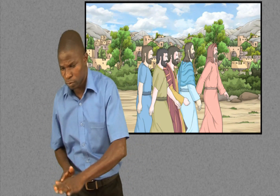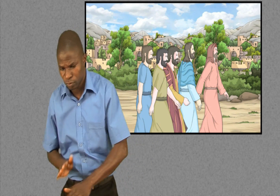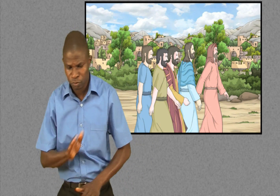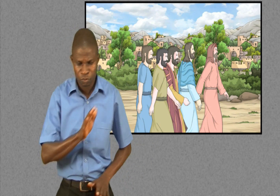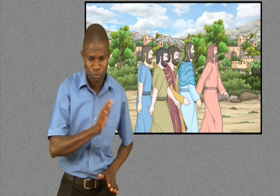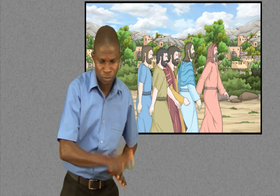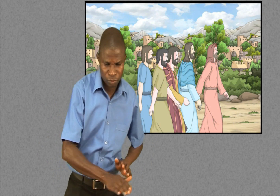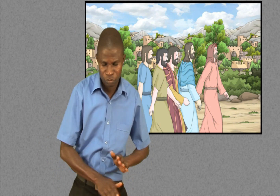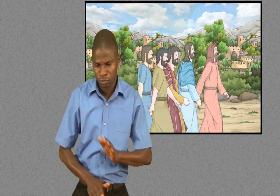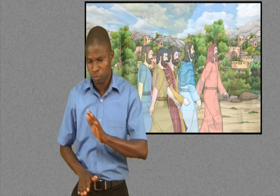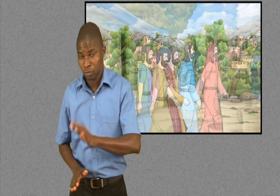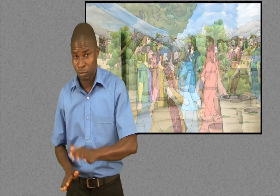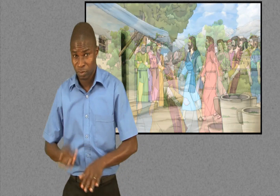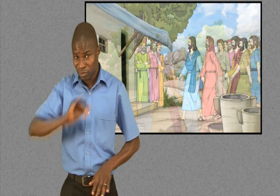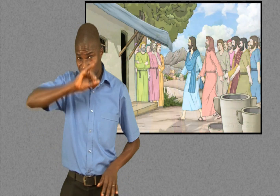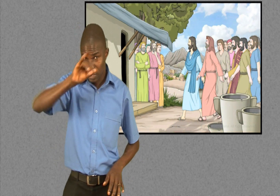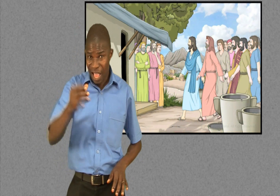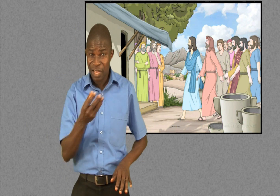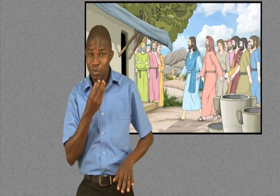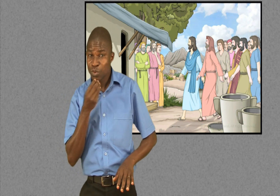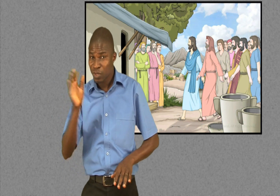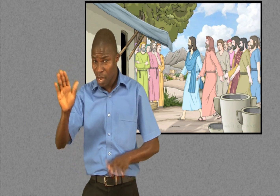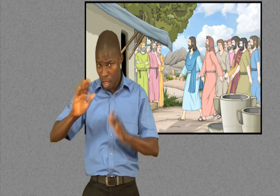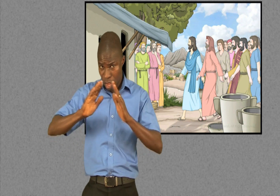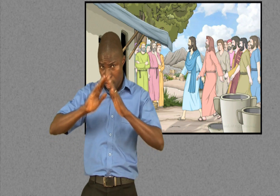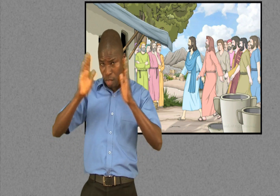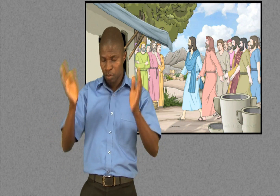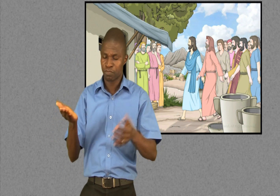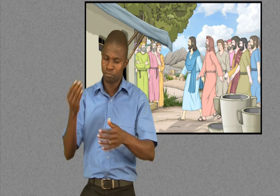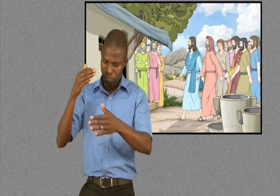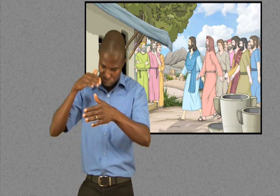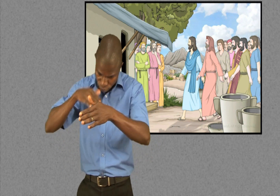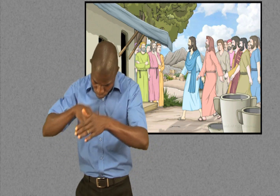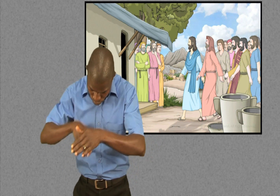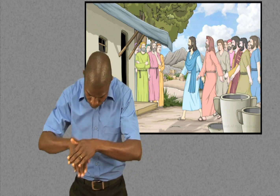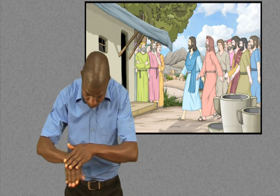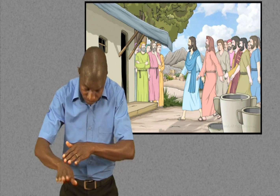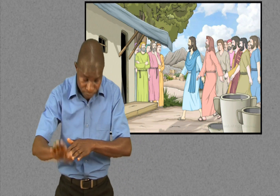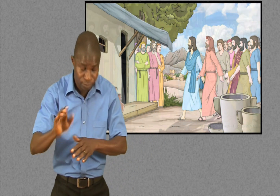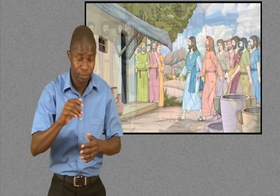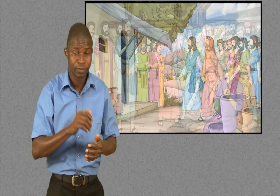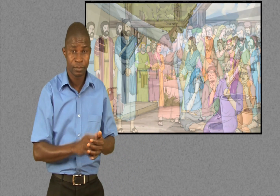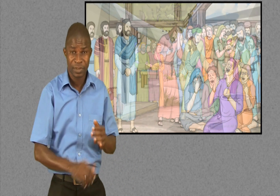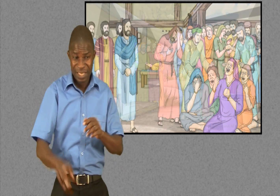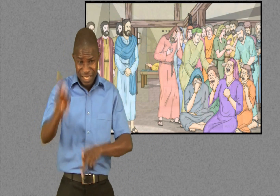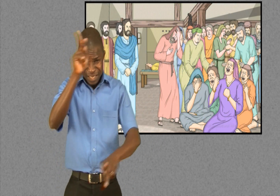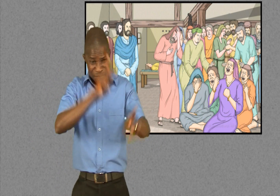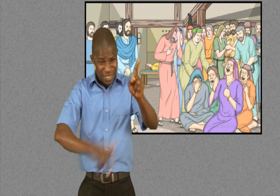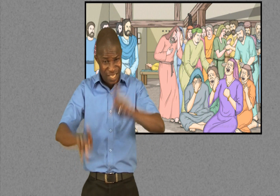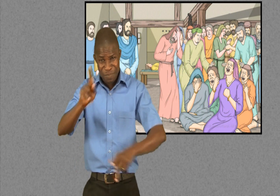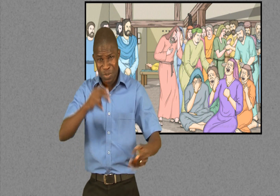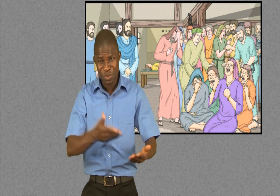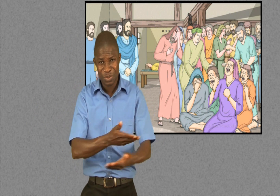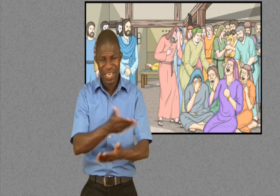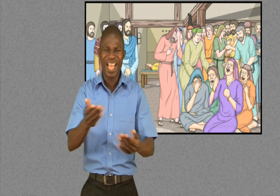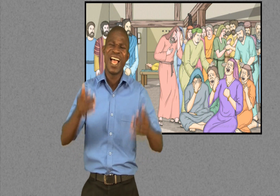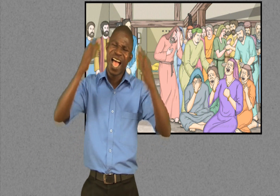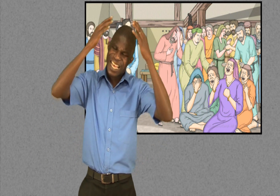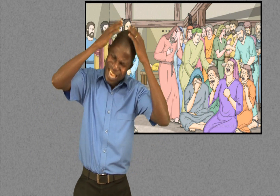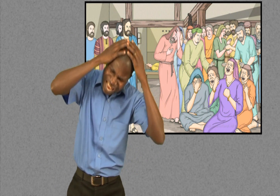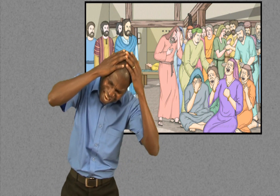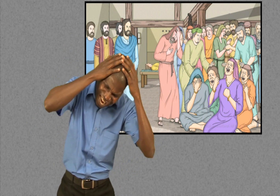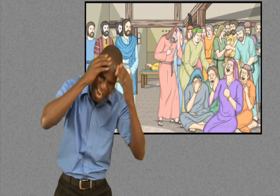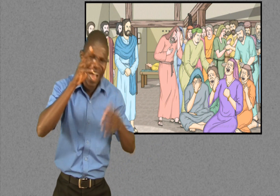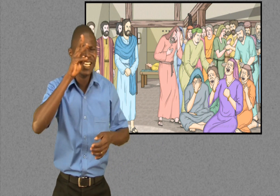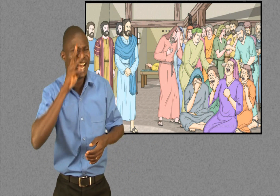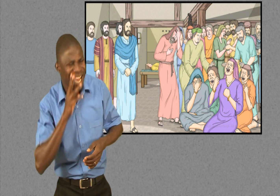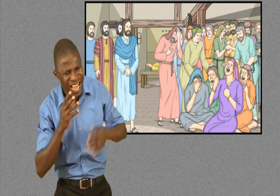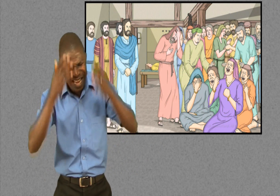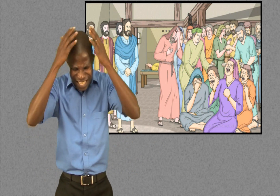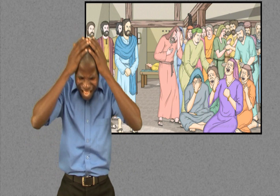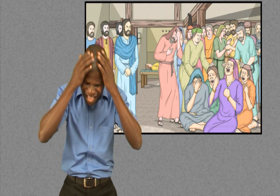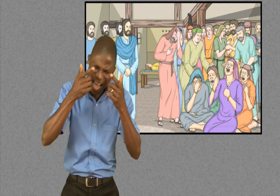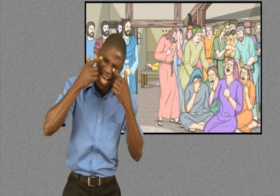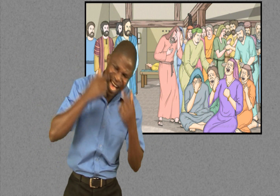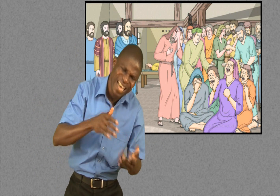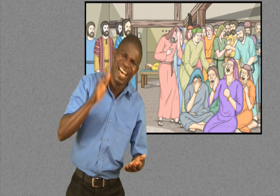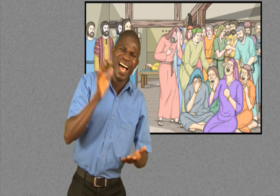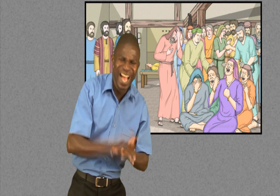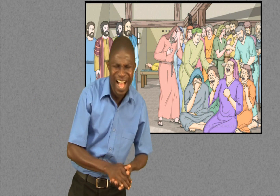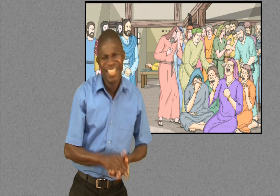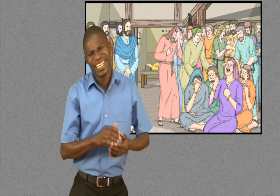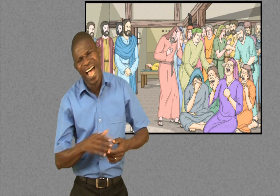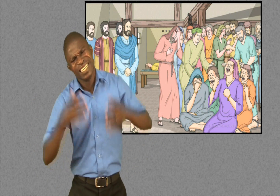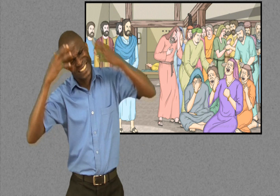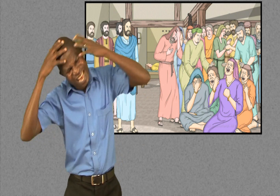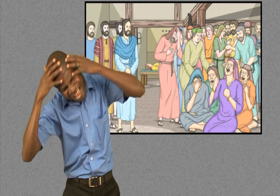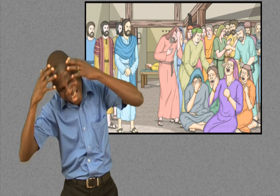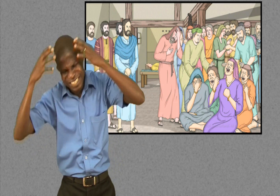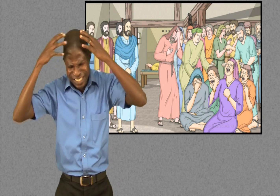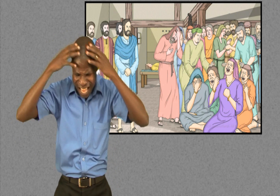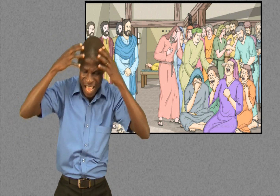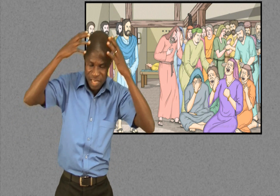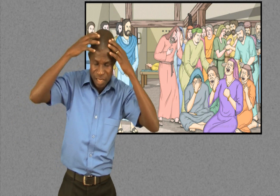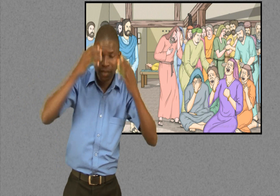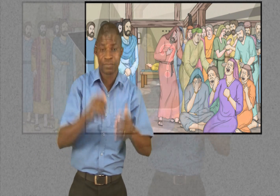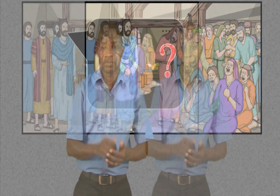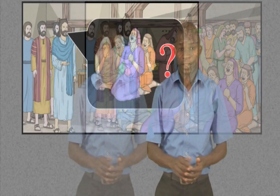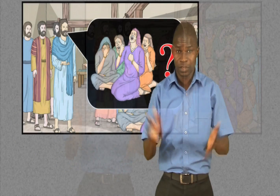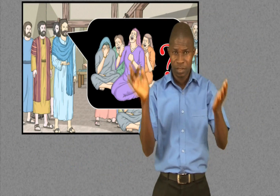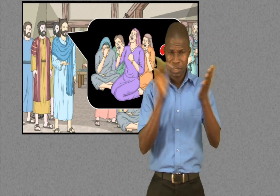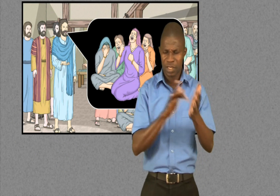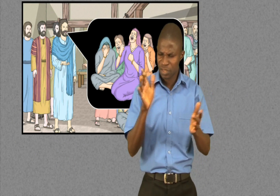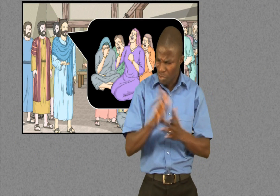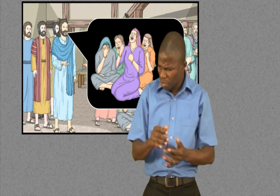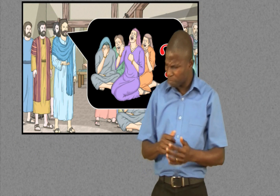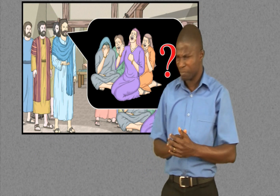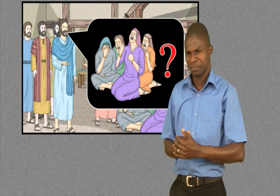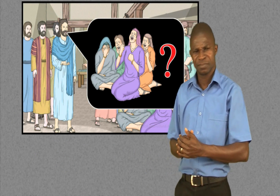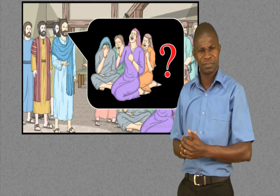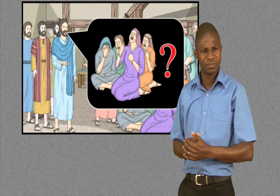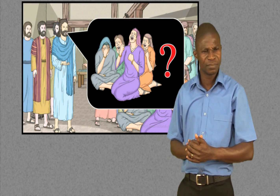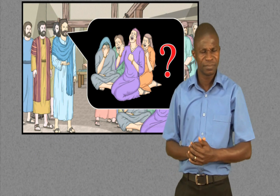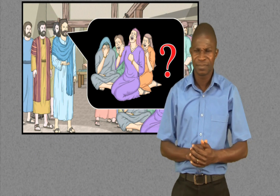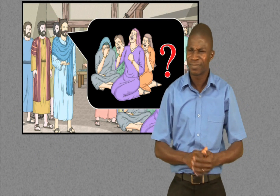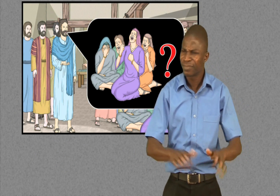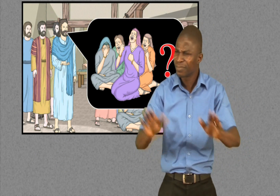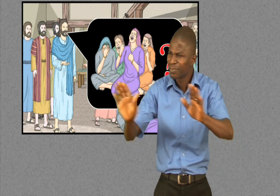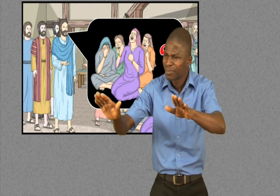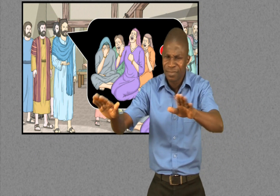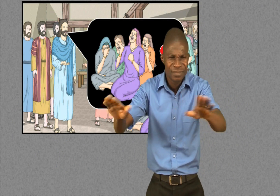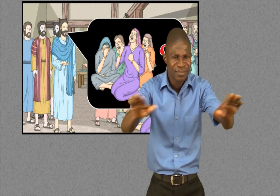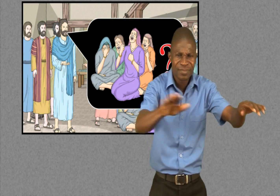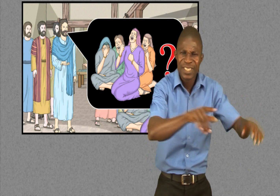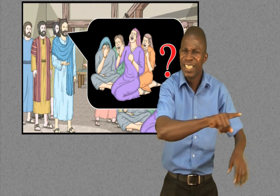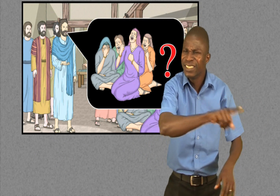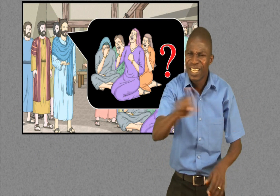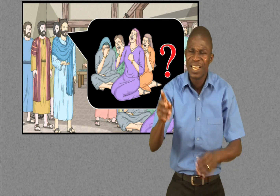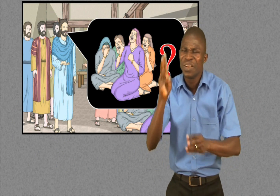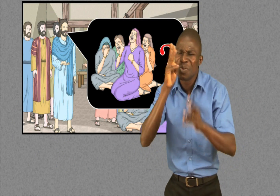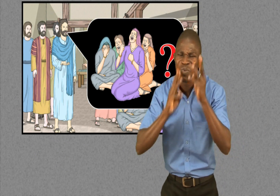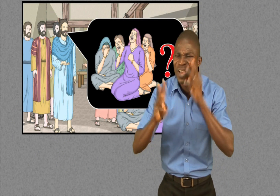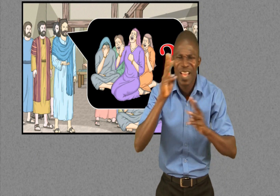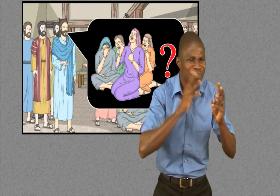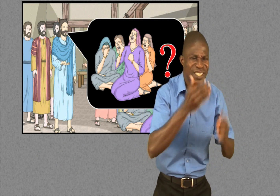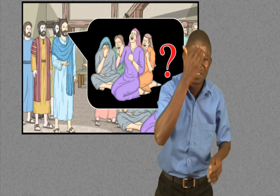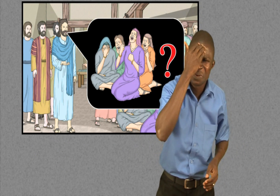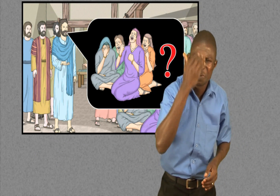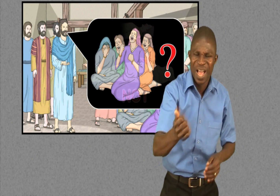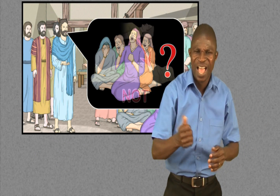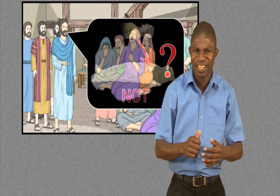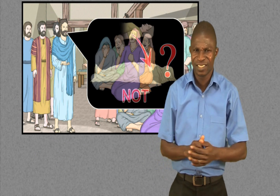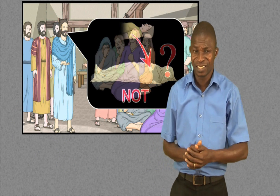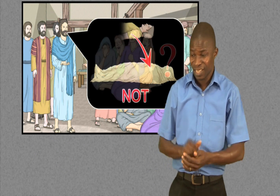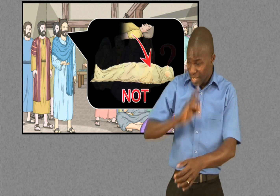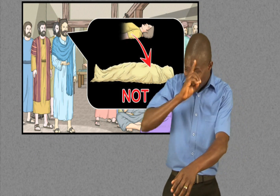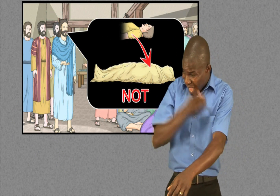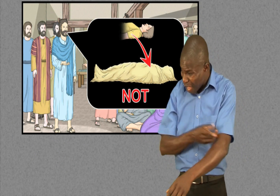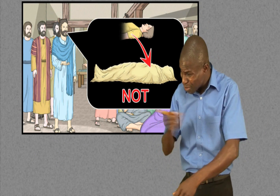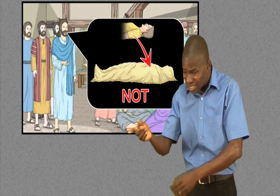When they arrived at the house of the synagogue leader, Jesus saw the commotion and the people weeping and wailing loudly. He went inside and asked, “Why all this commotion and weeping?